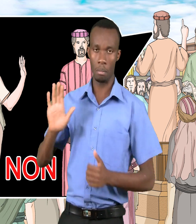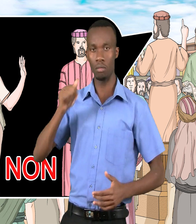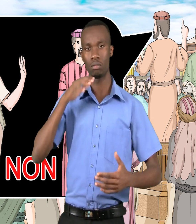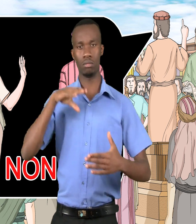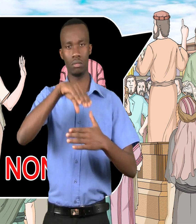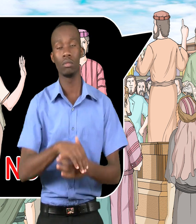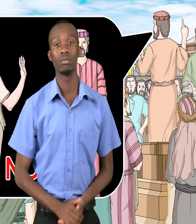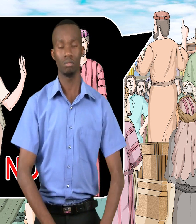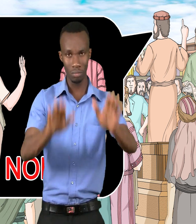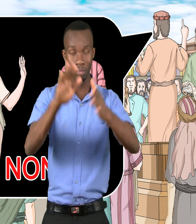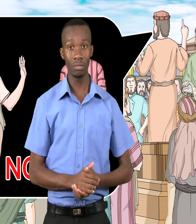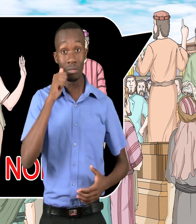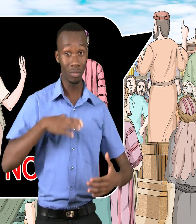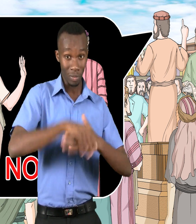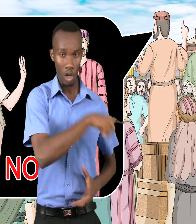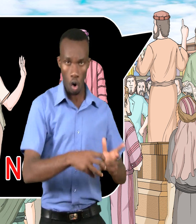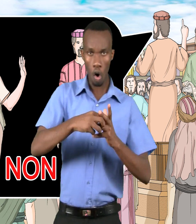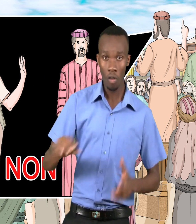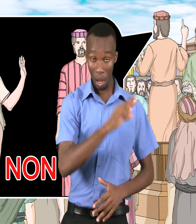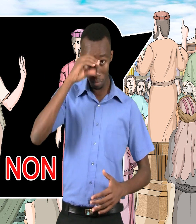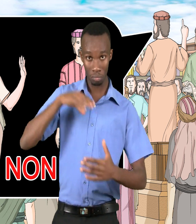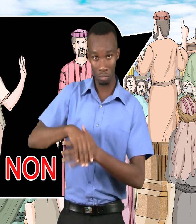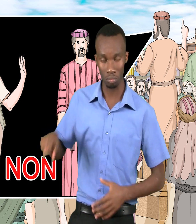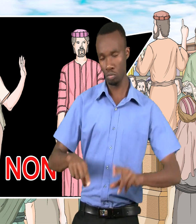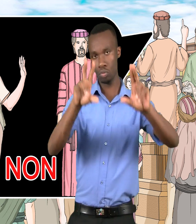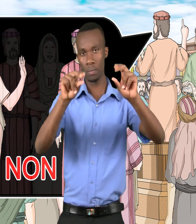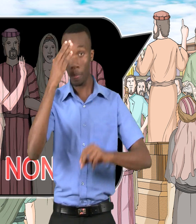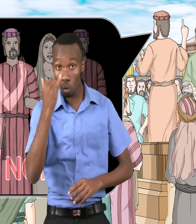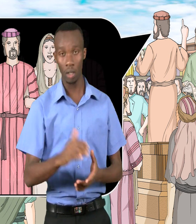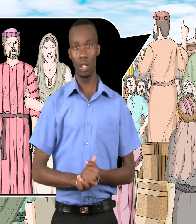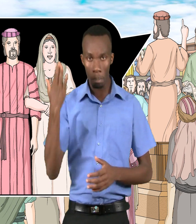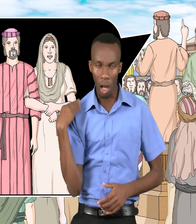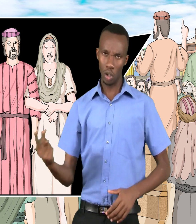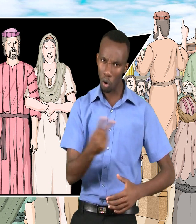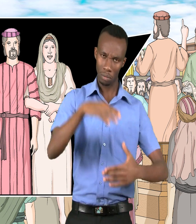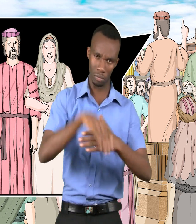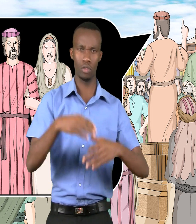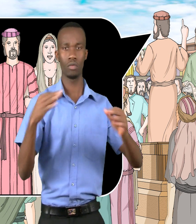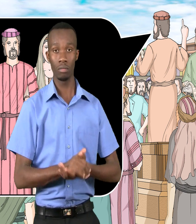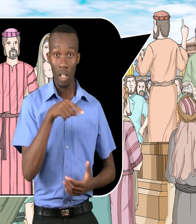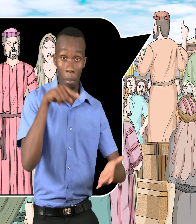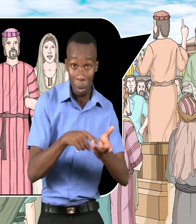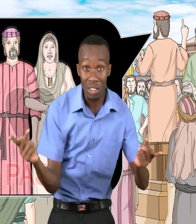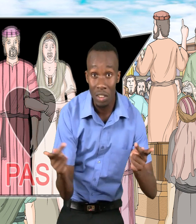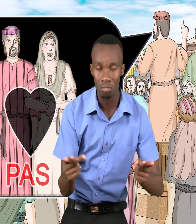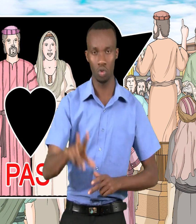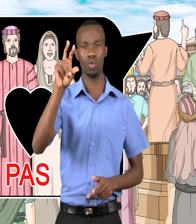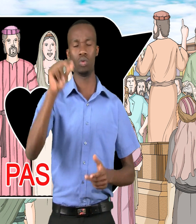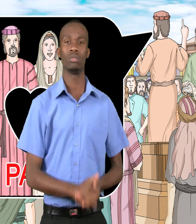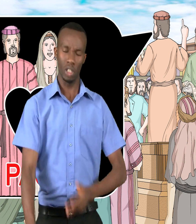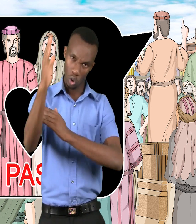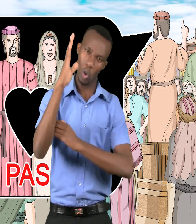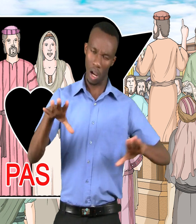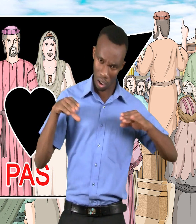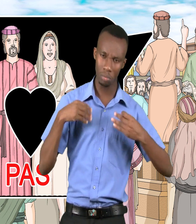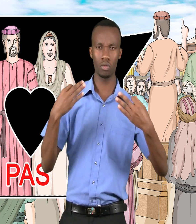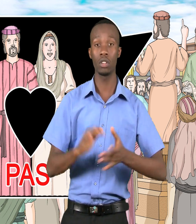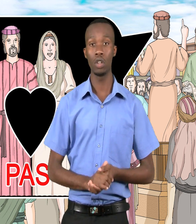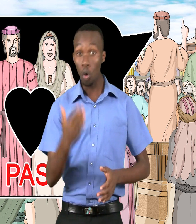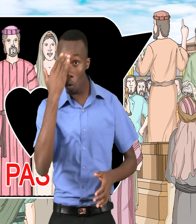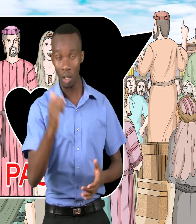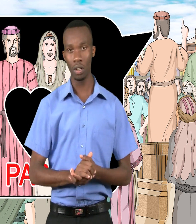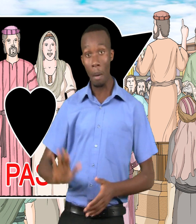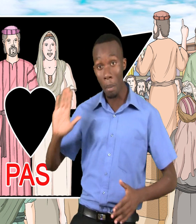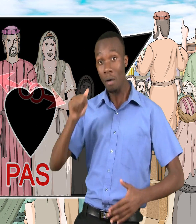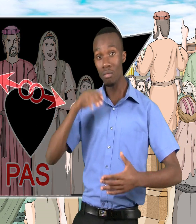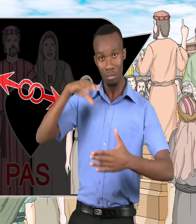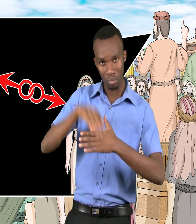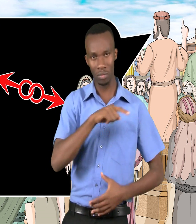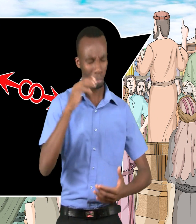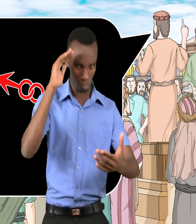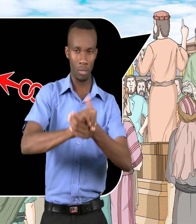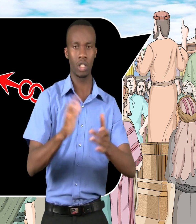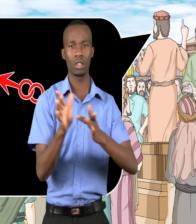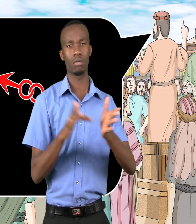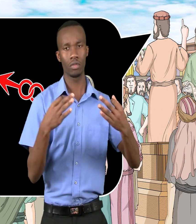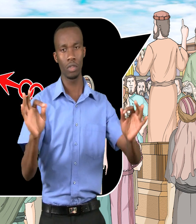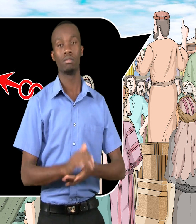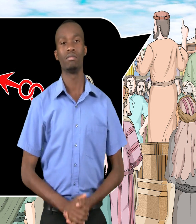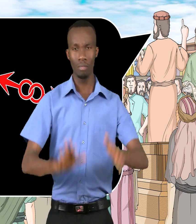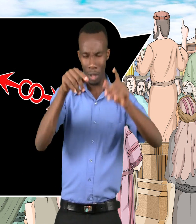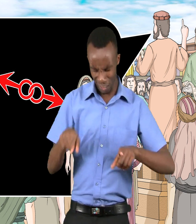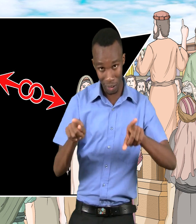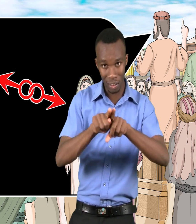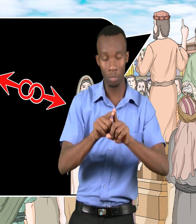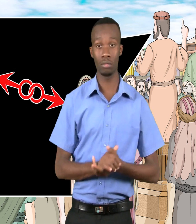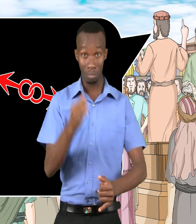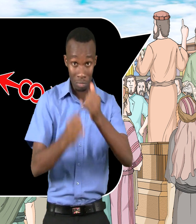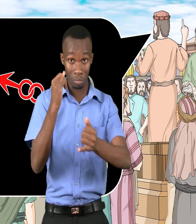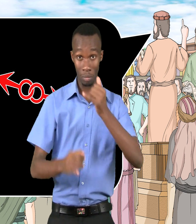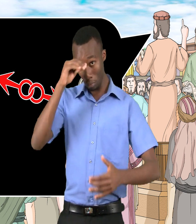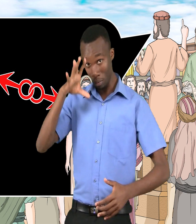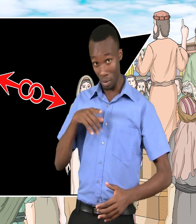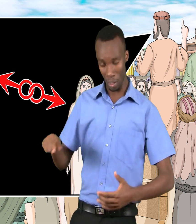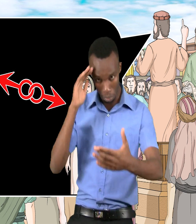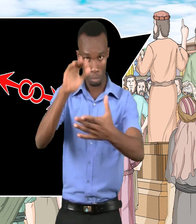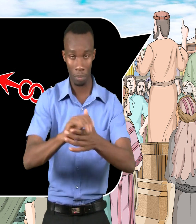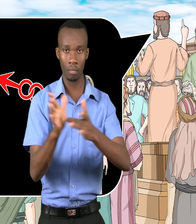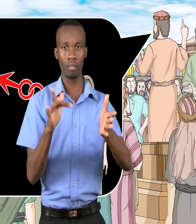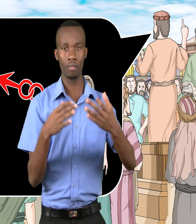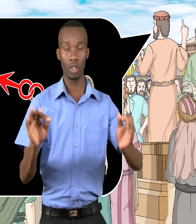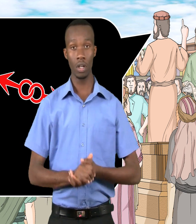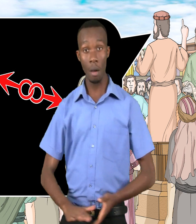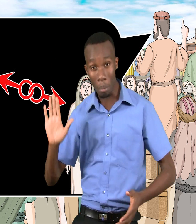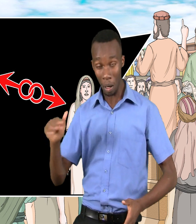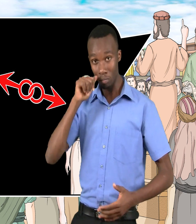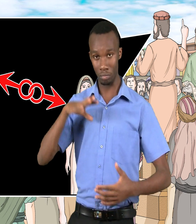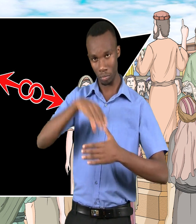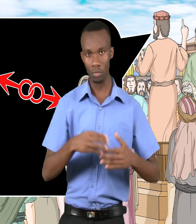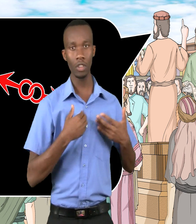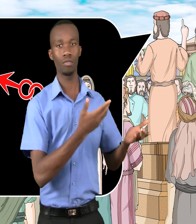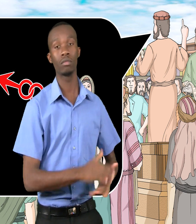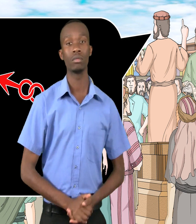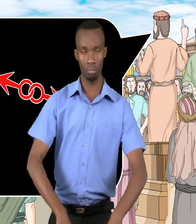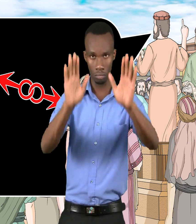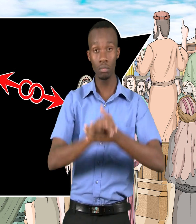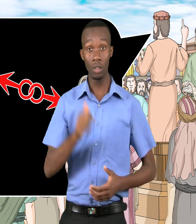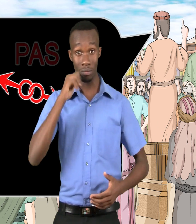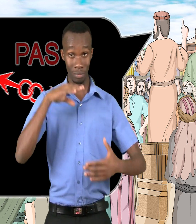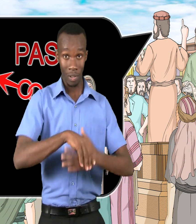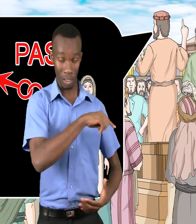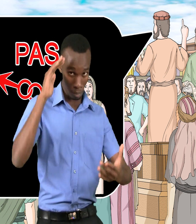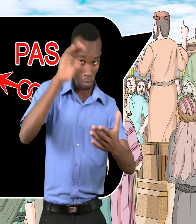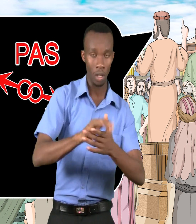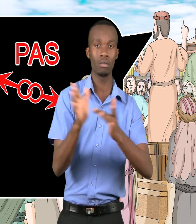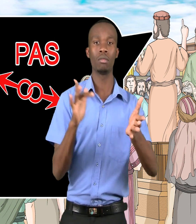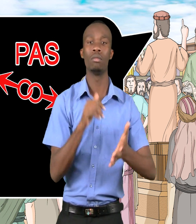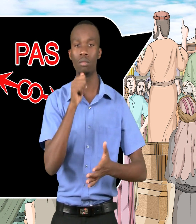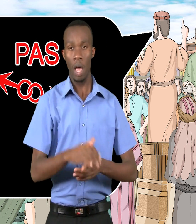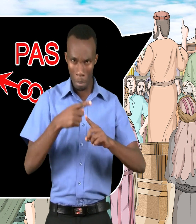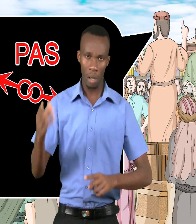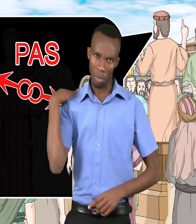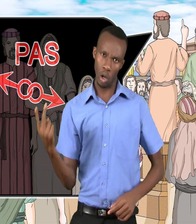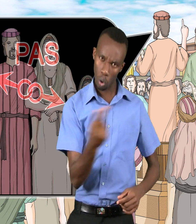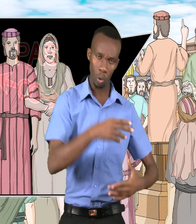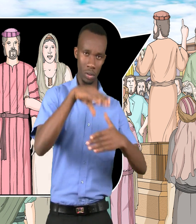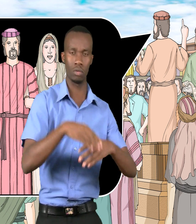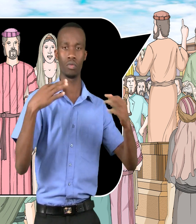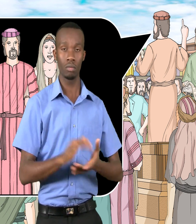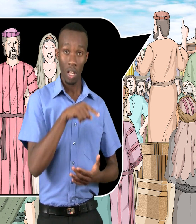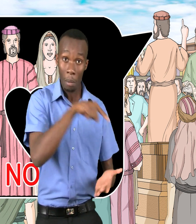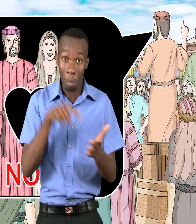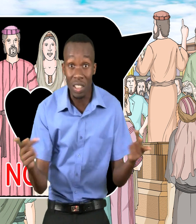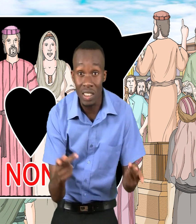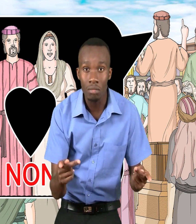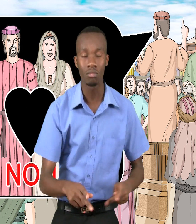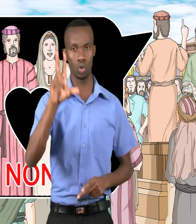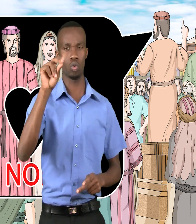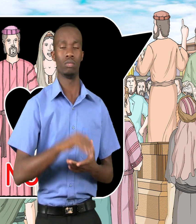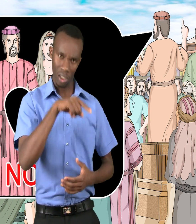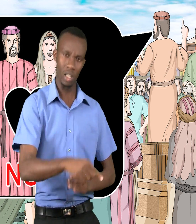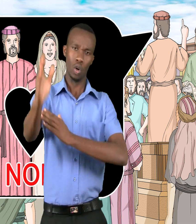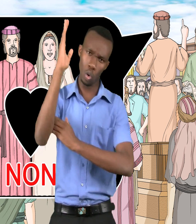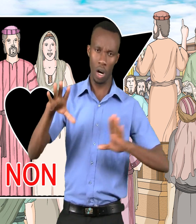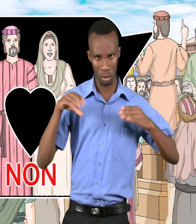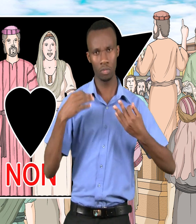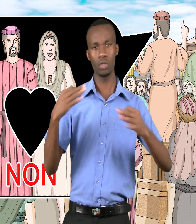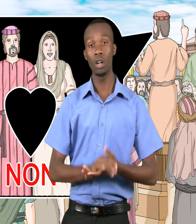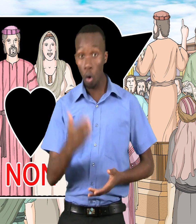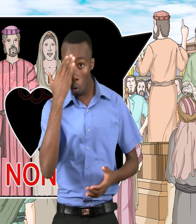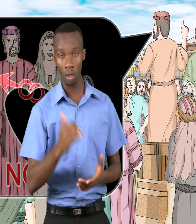And if a woman has an unbelieving husband and he is willing to live with her, she must not divorce him.